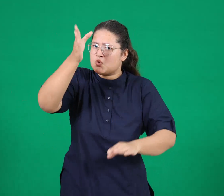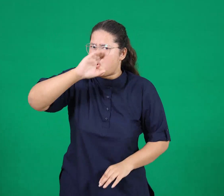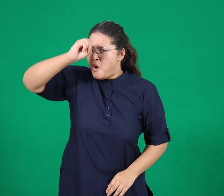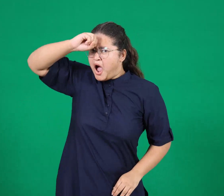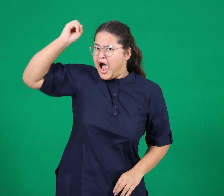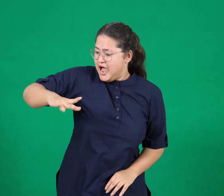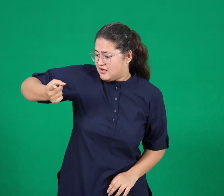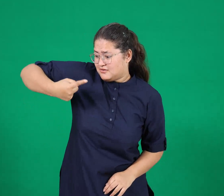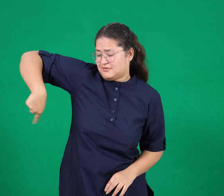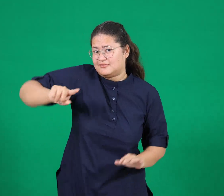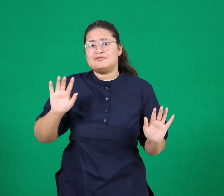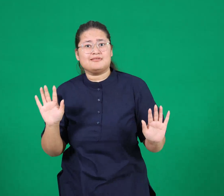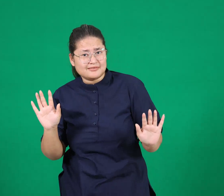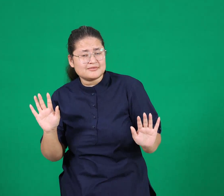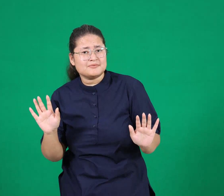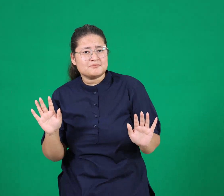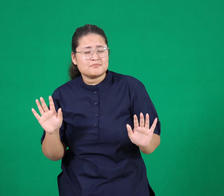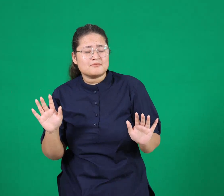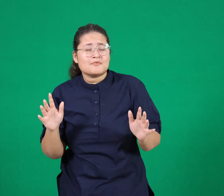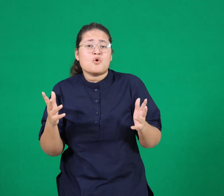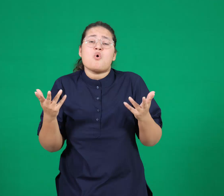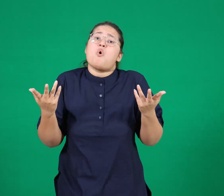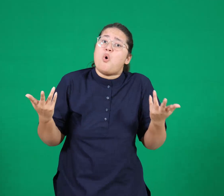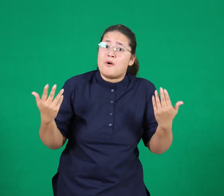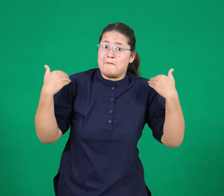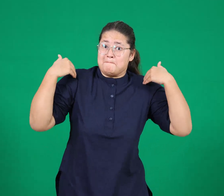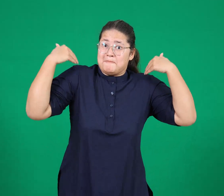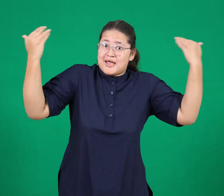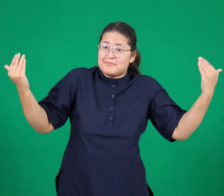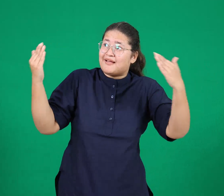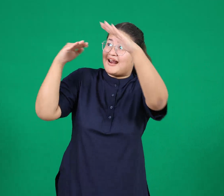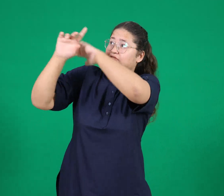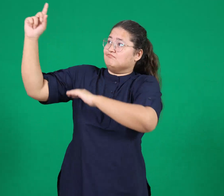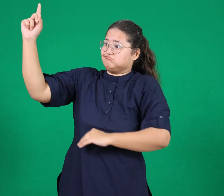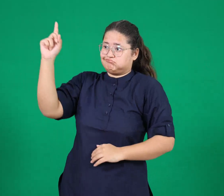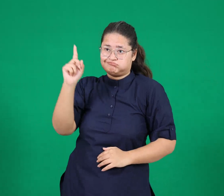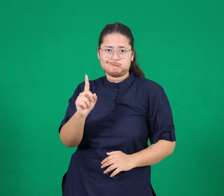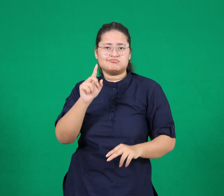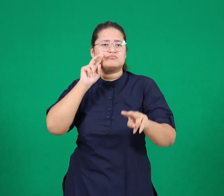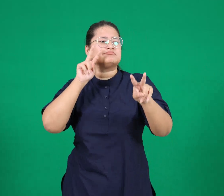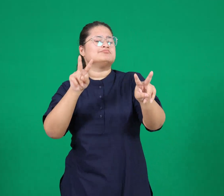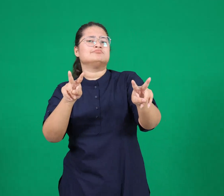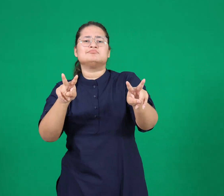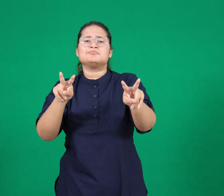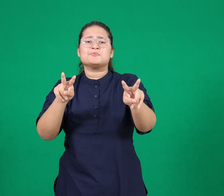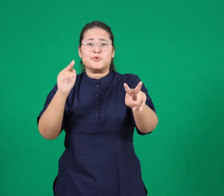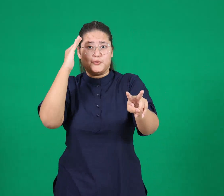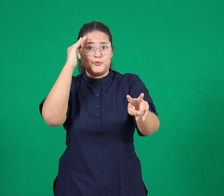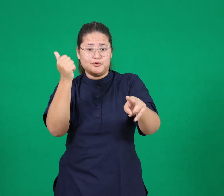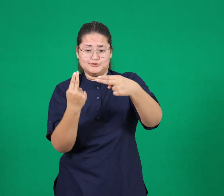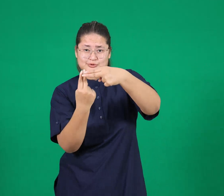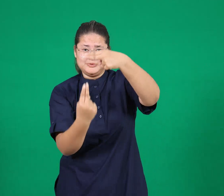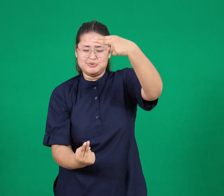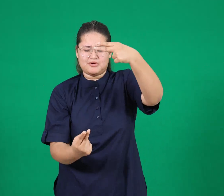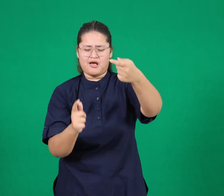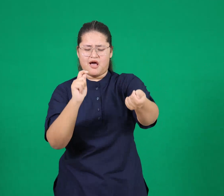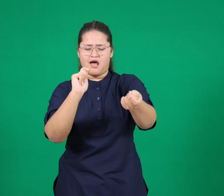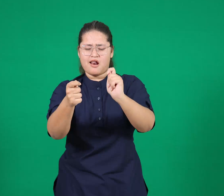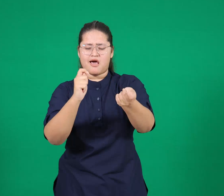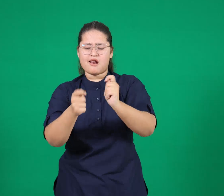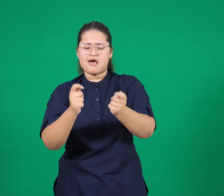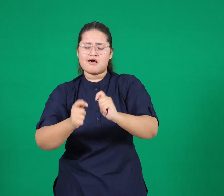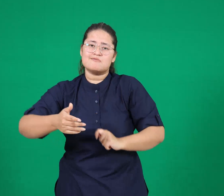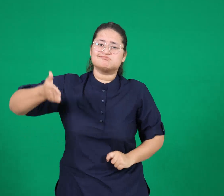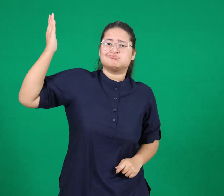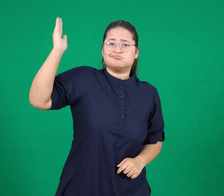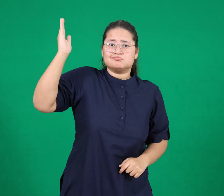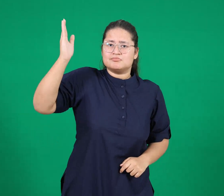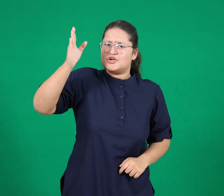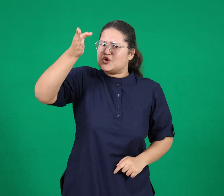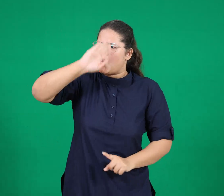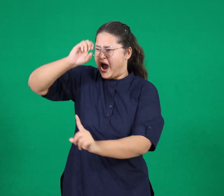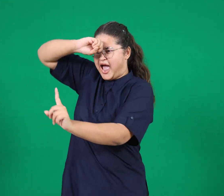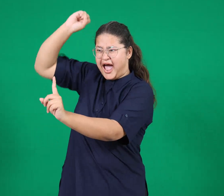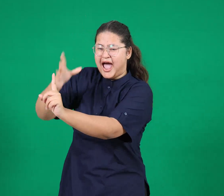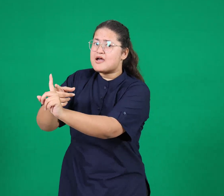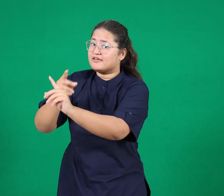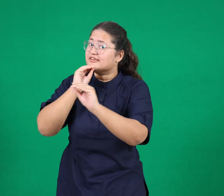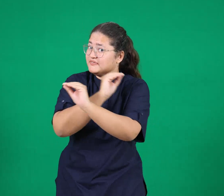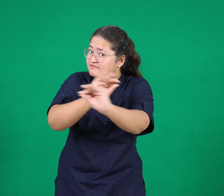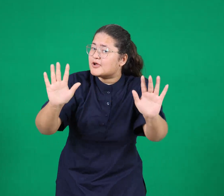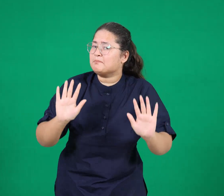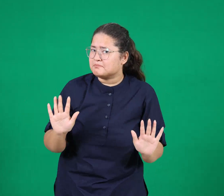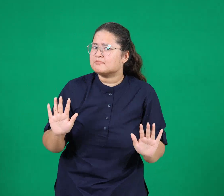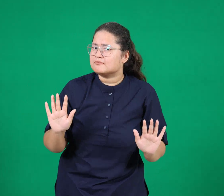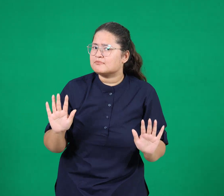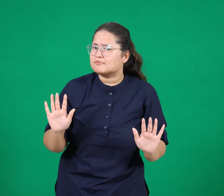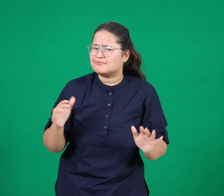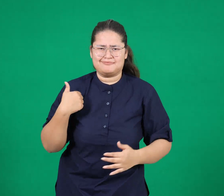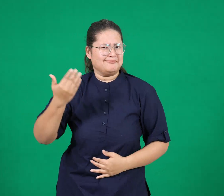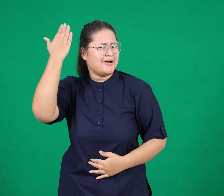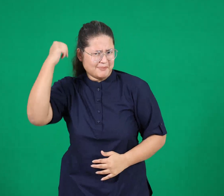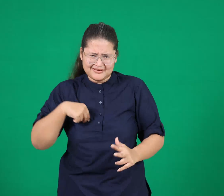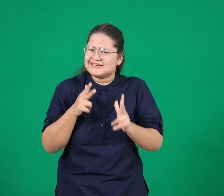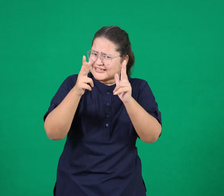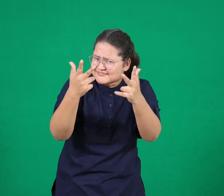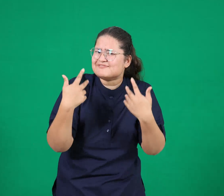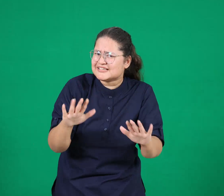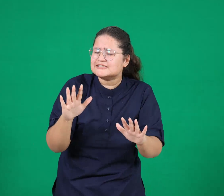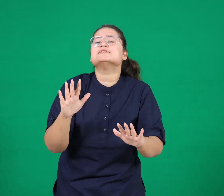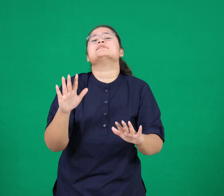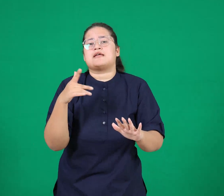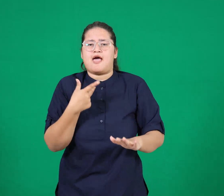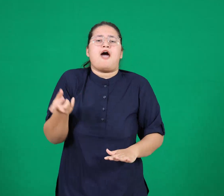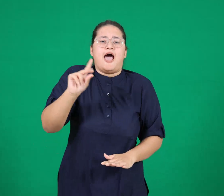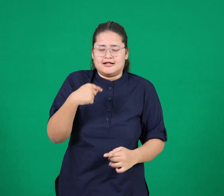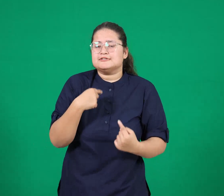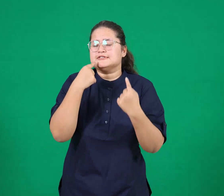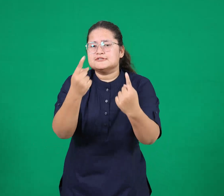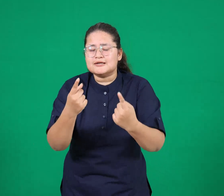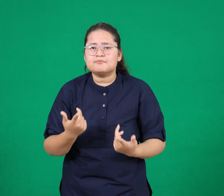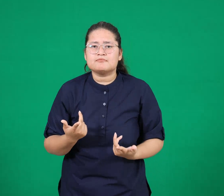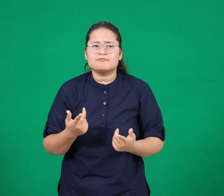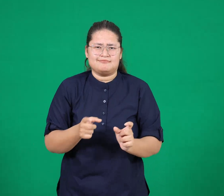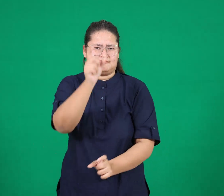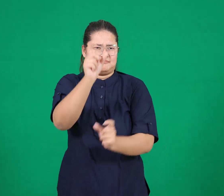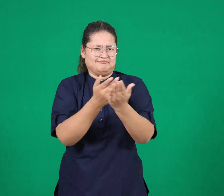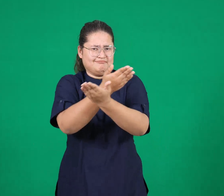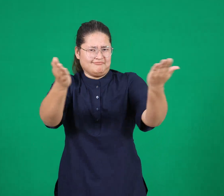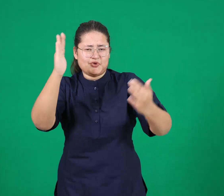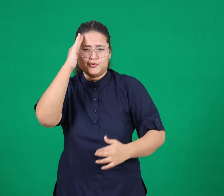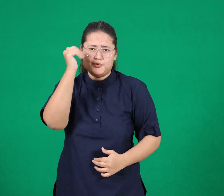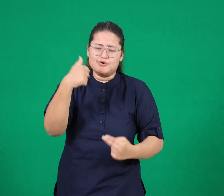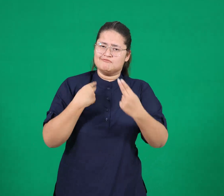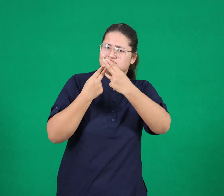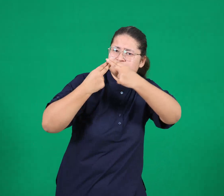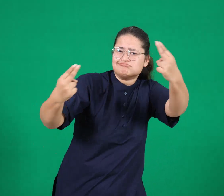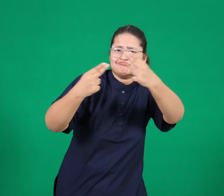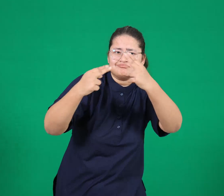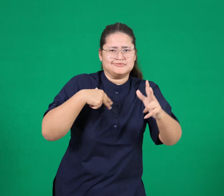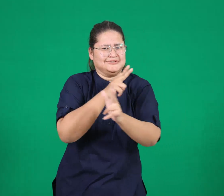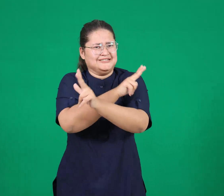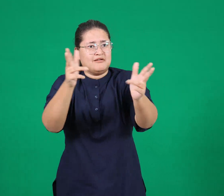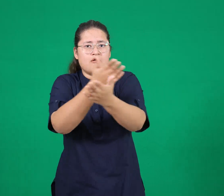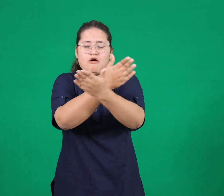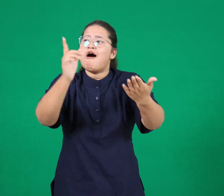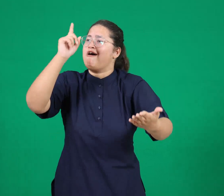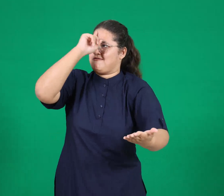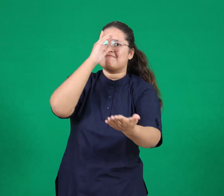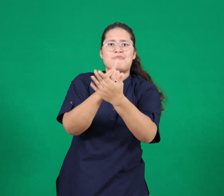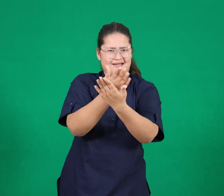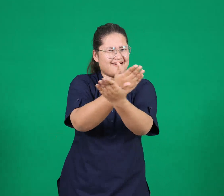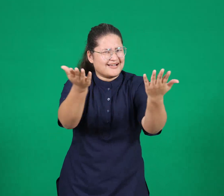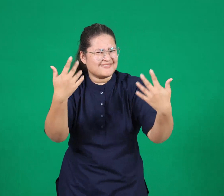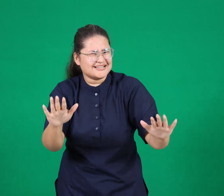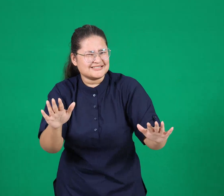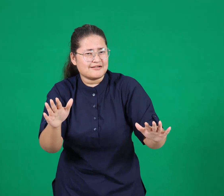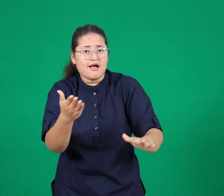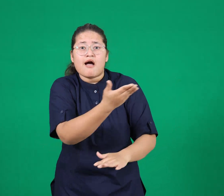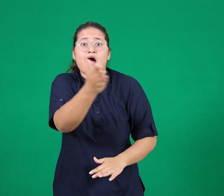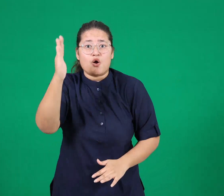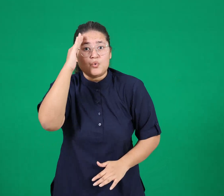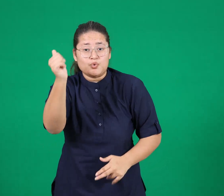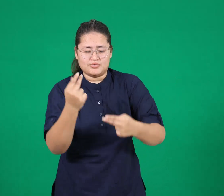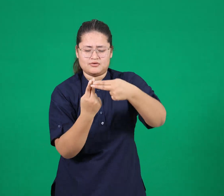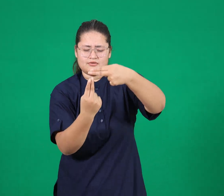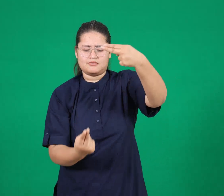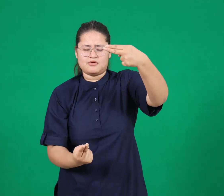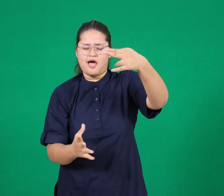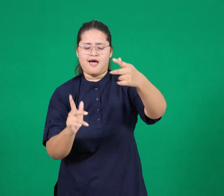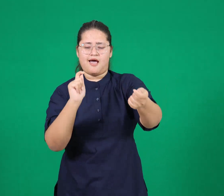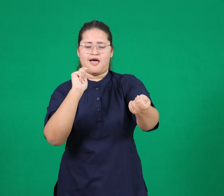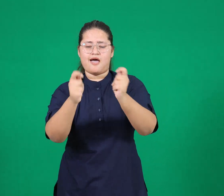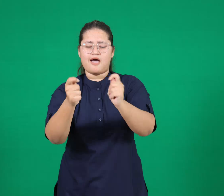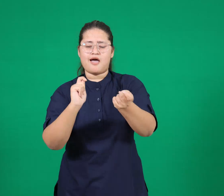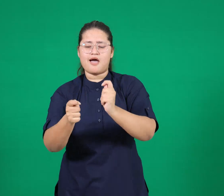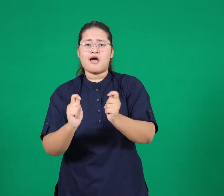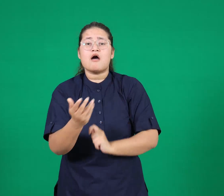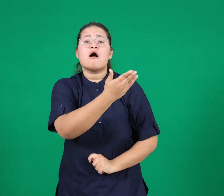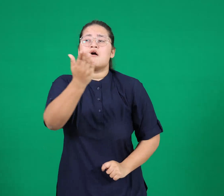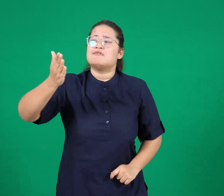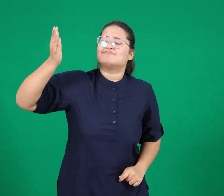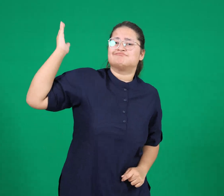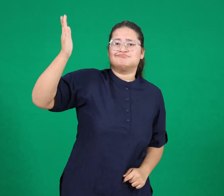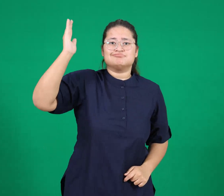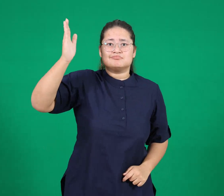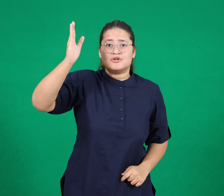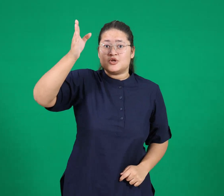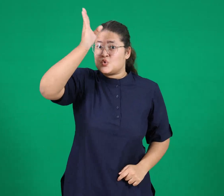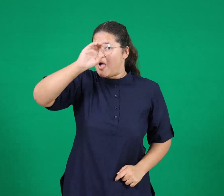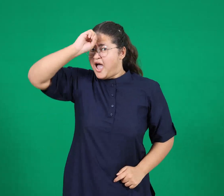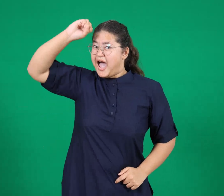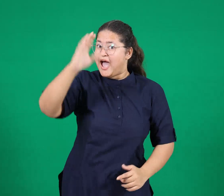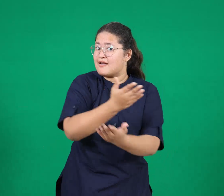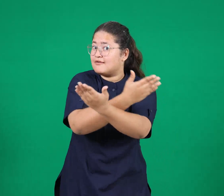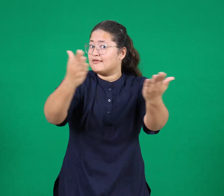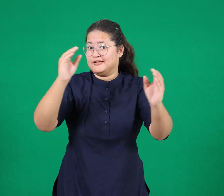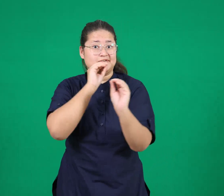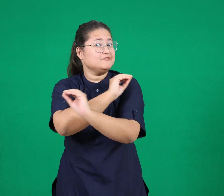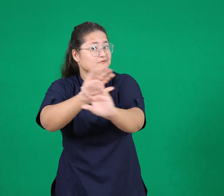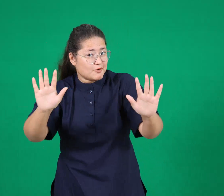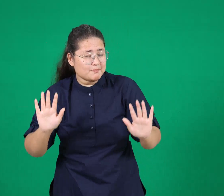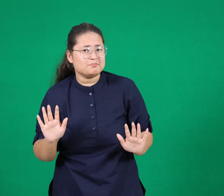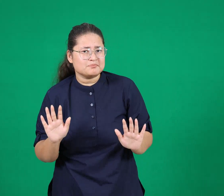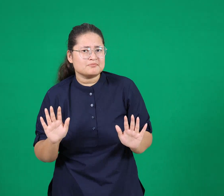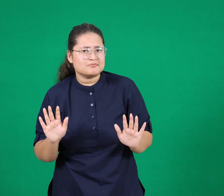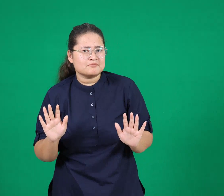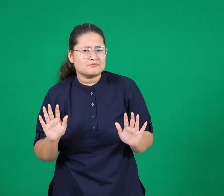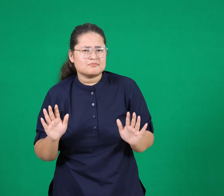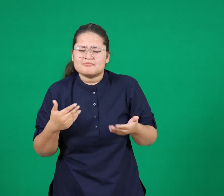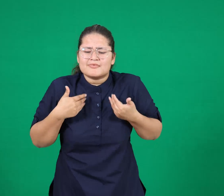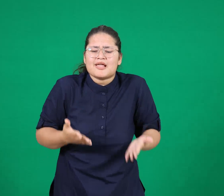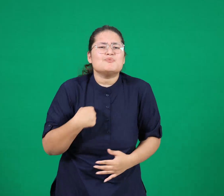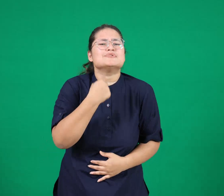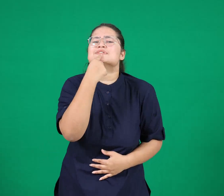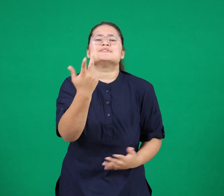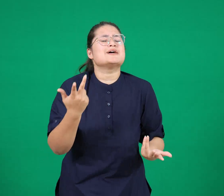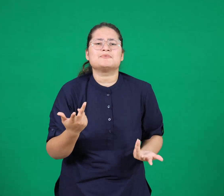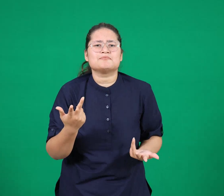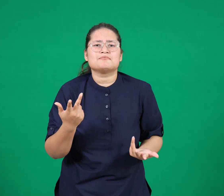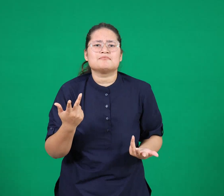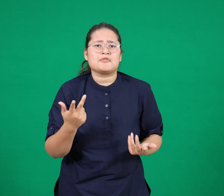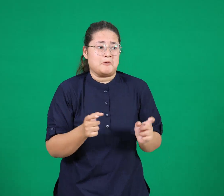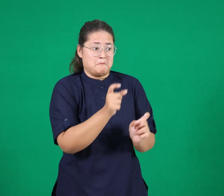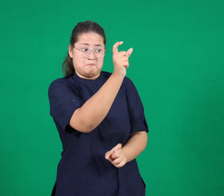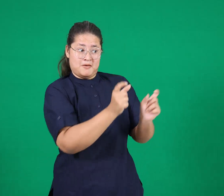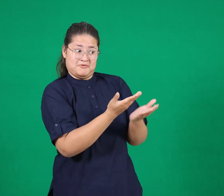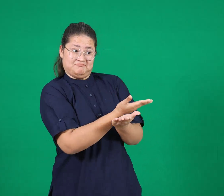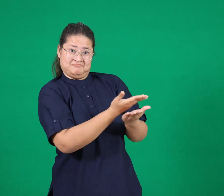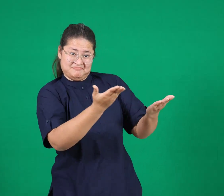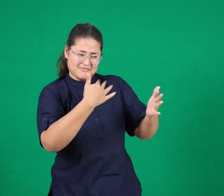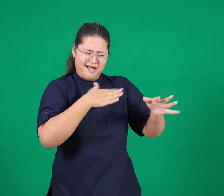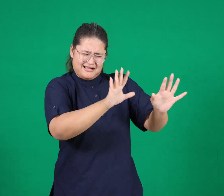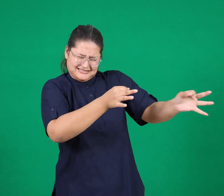As we have said before, so now I say again: If anyone is preaching to you a gospel contrary to the one you received, let him be under a curse!